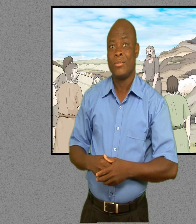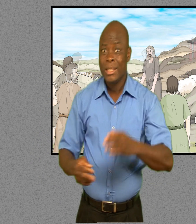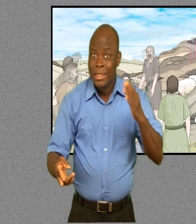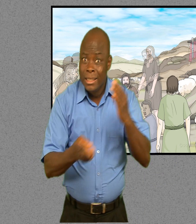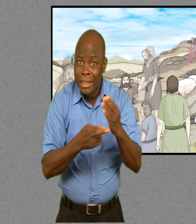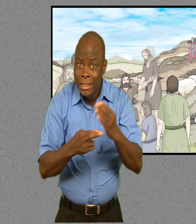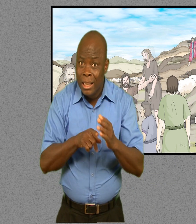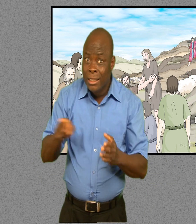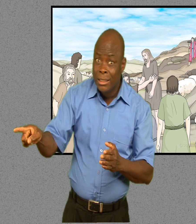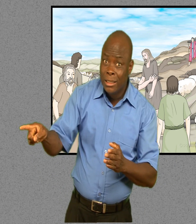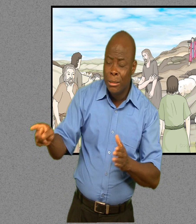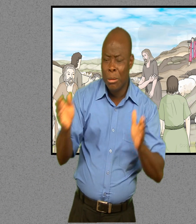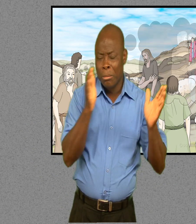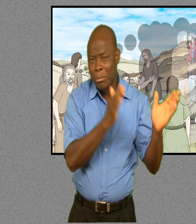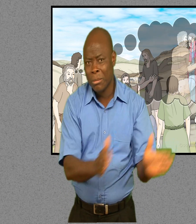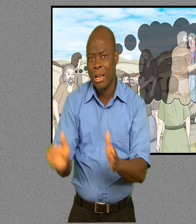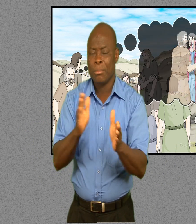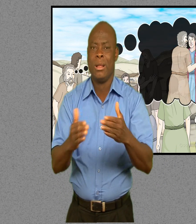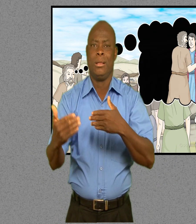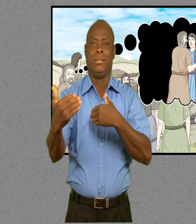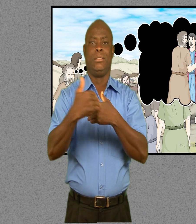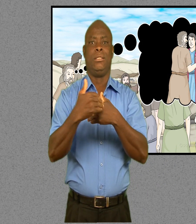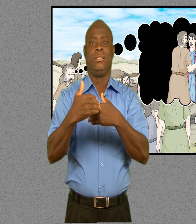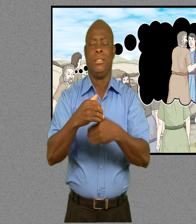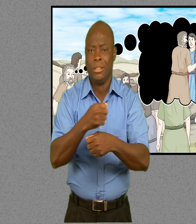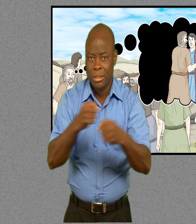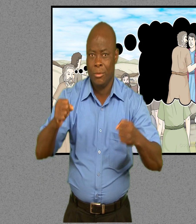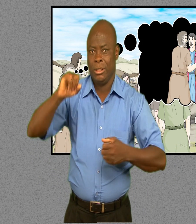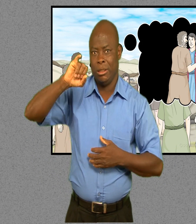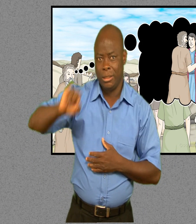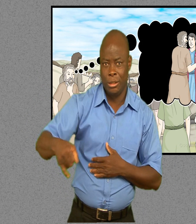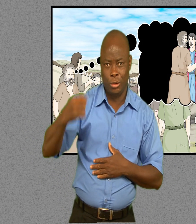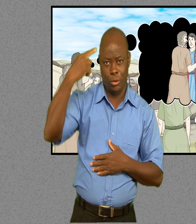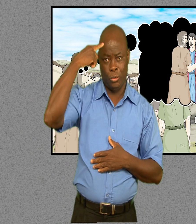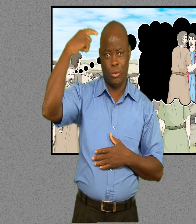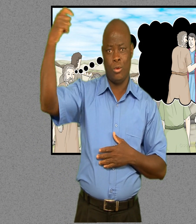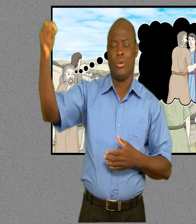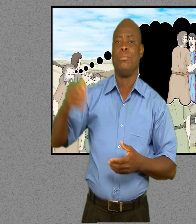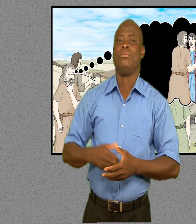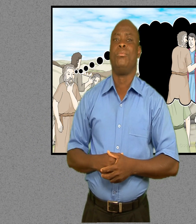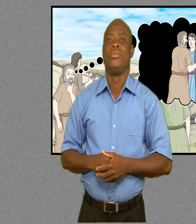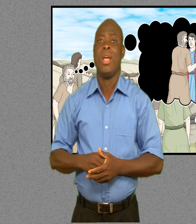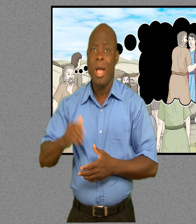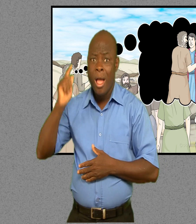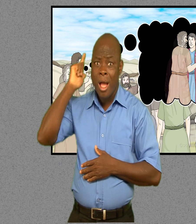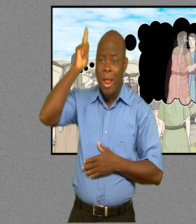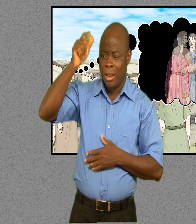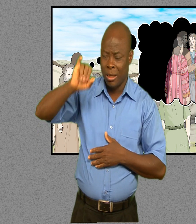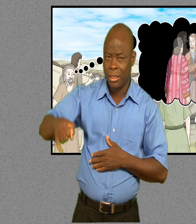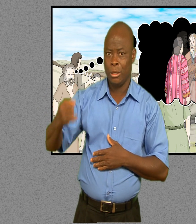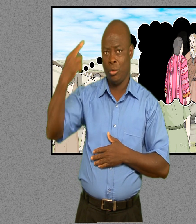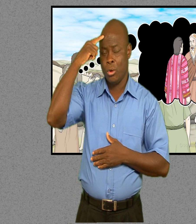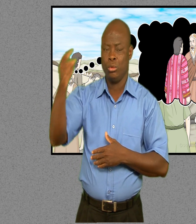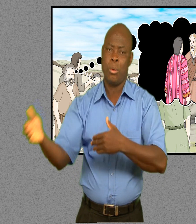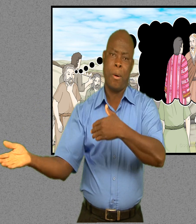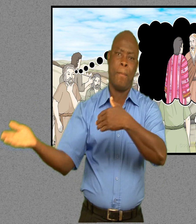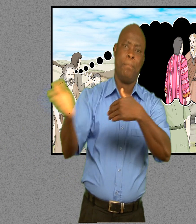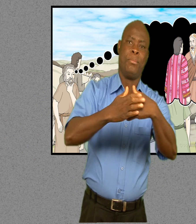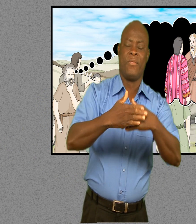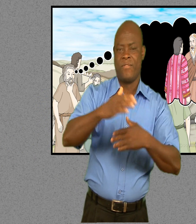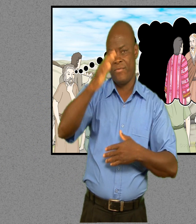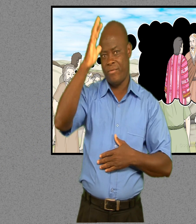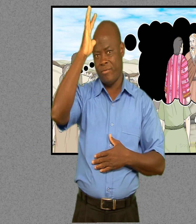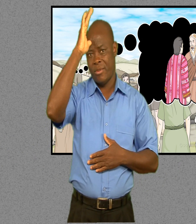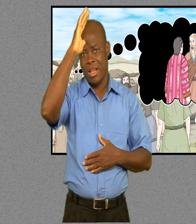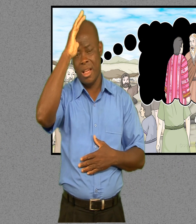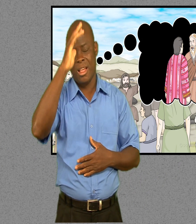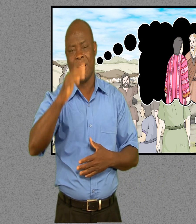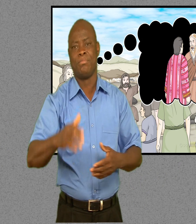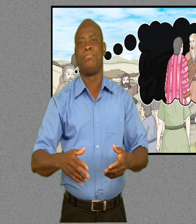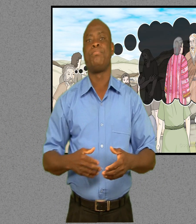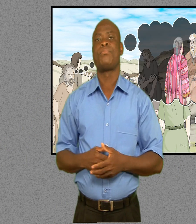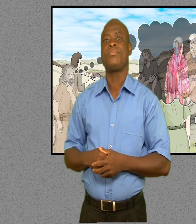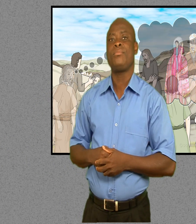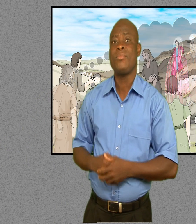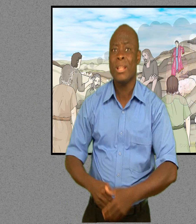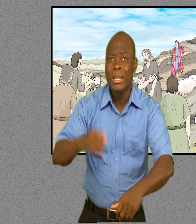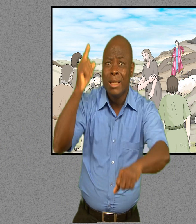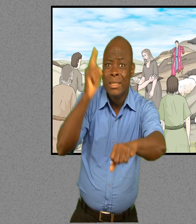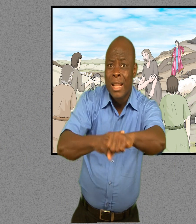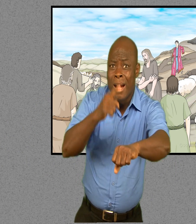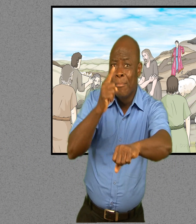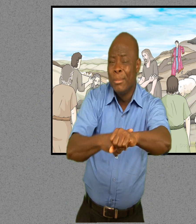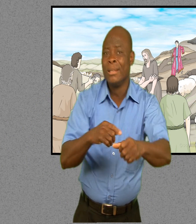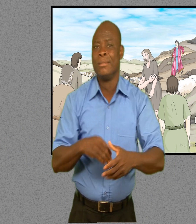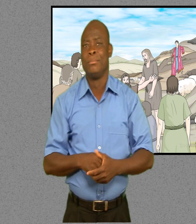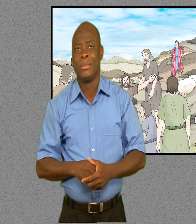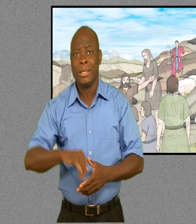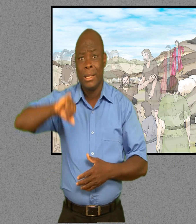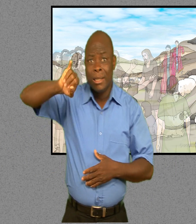Reuben said this so that he could rescue Joseph from their hands and return him to his father.